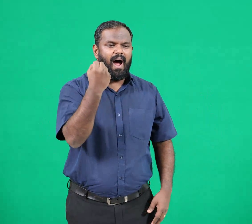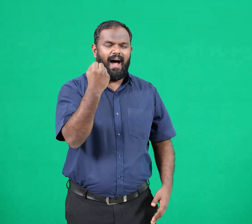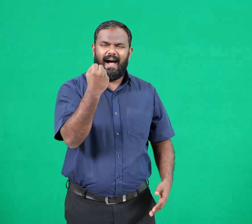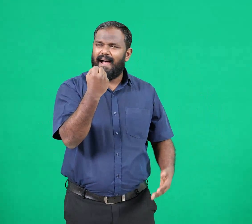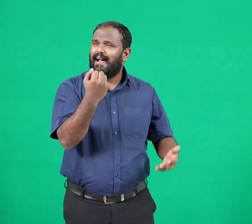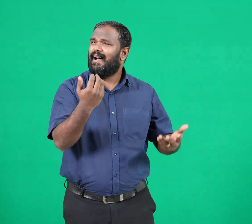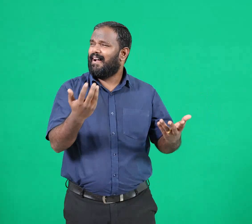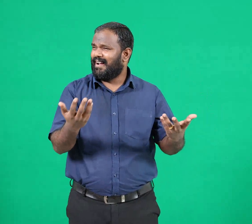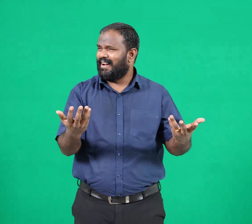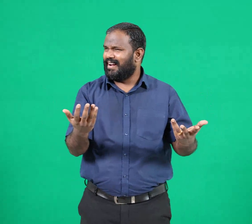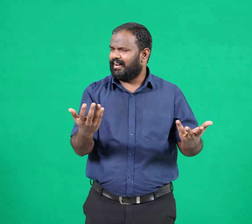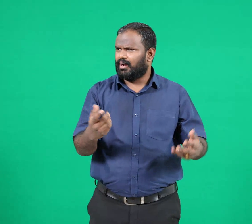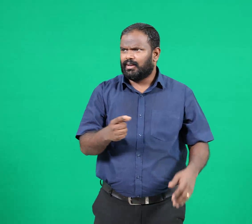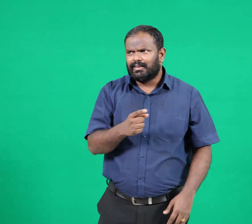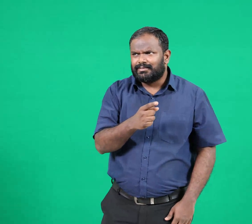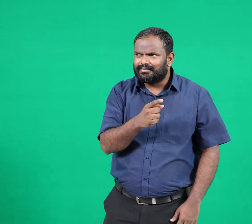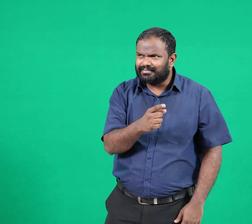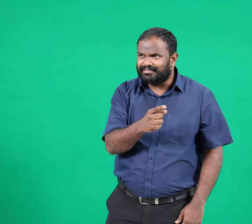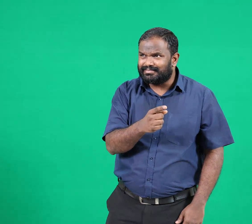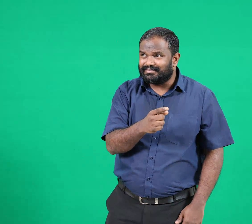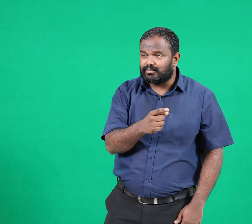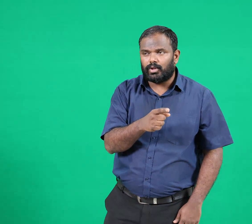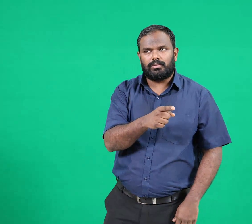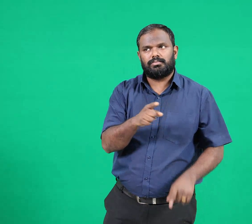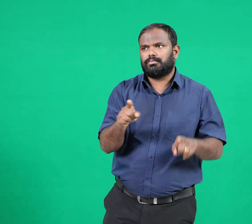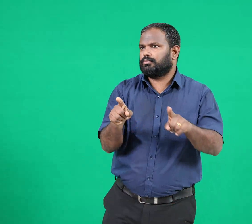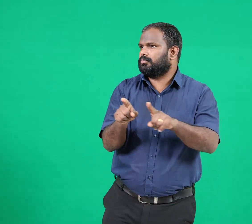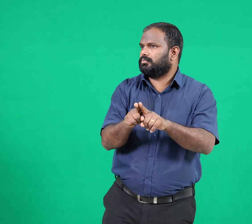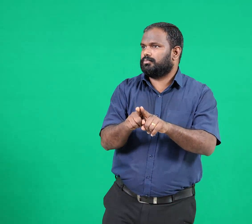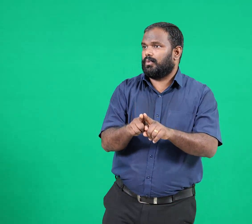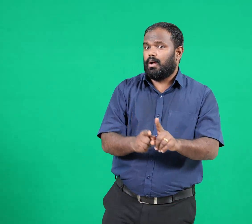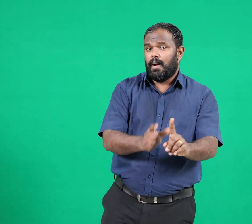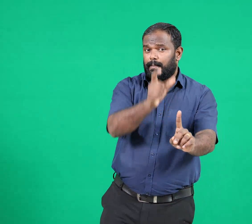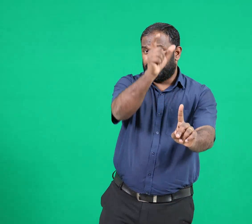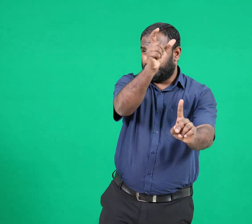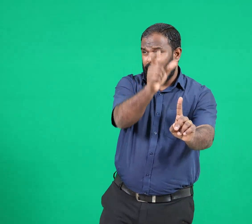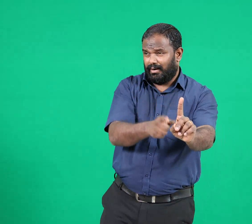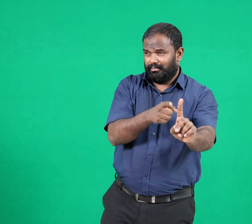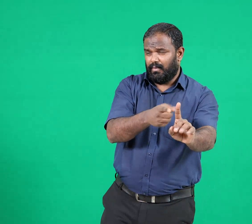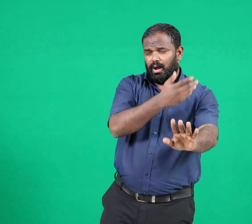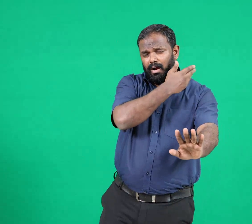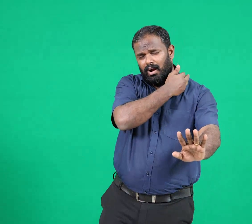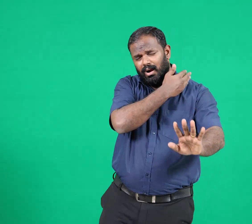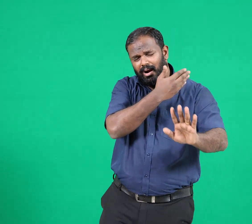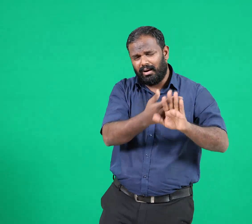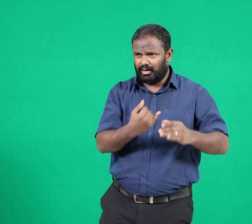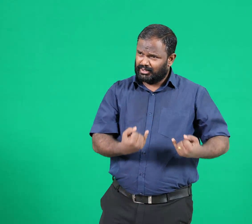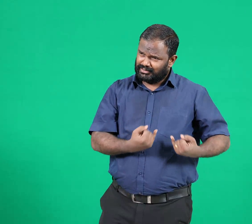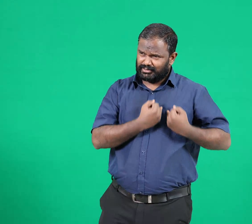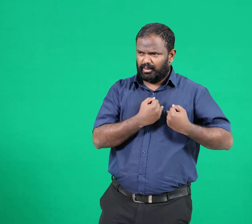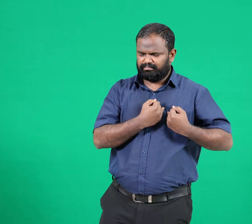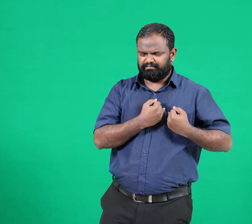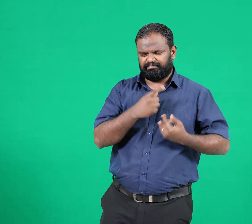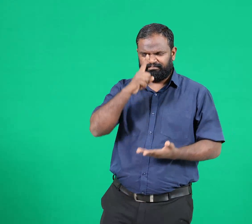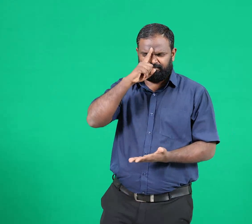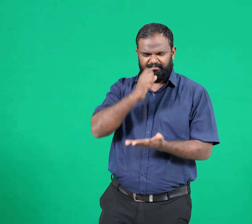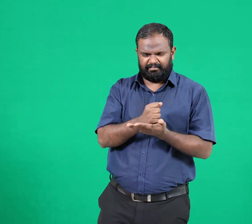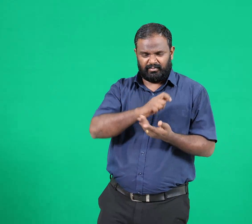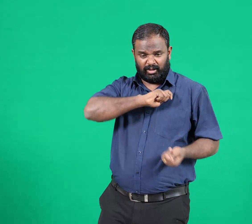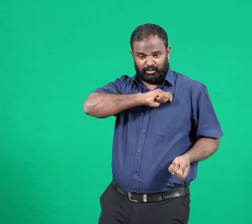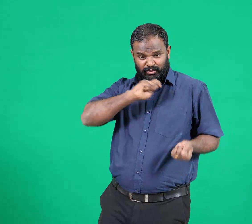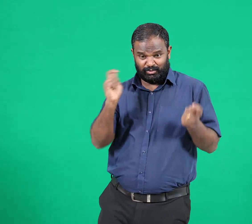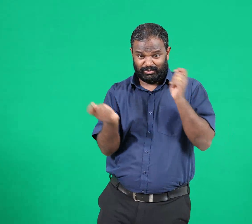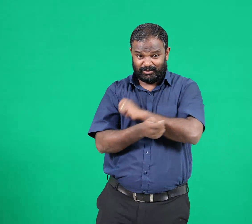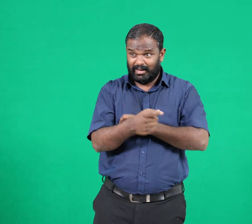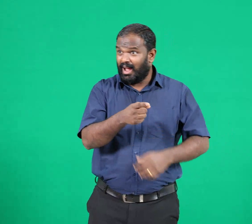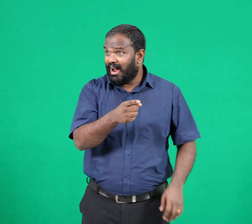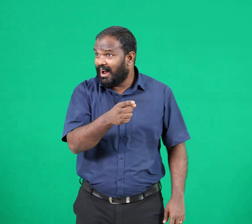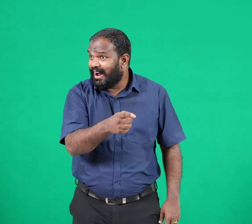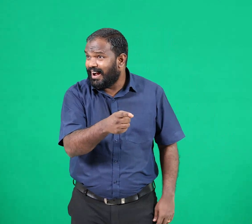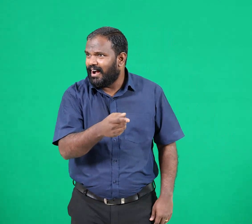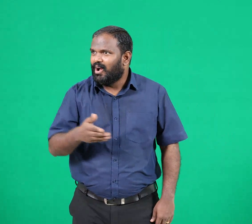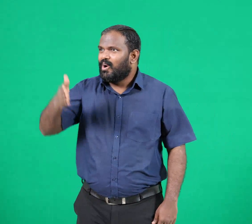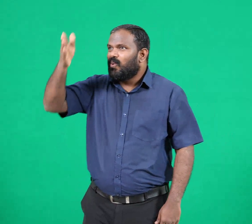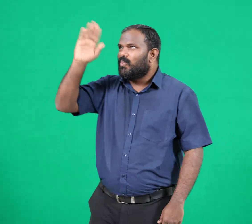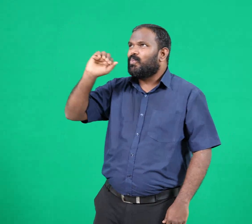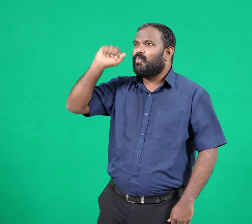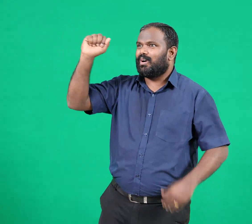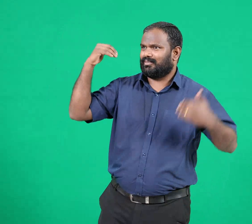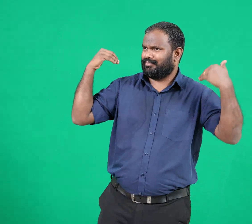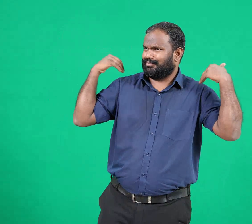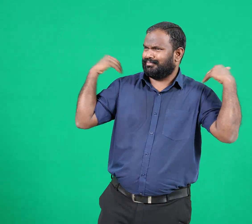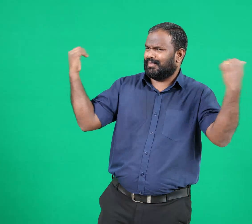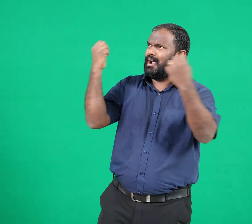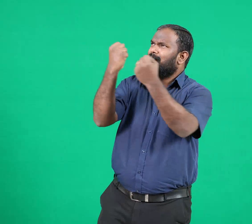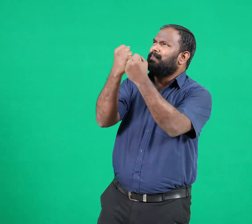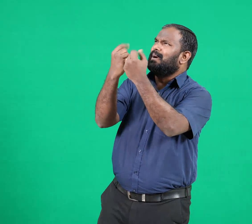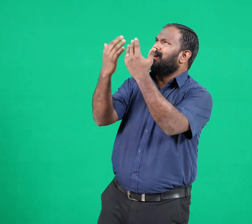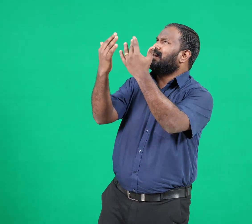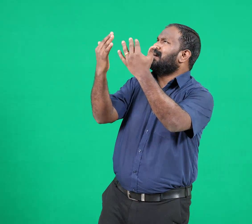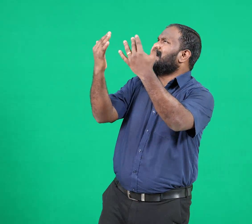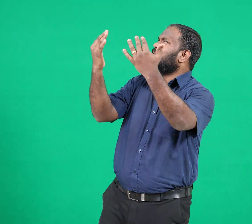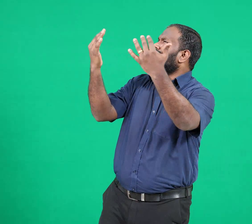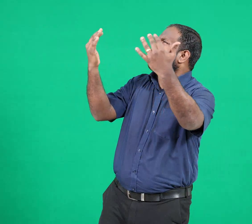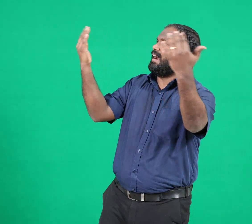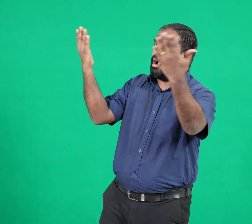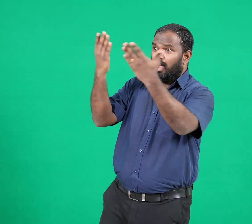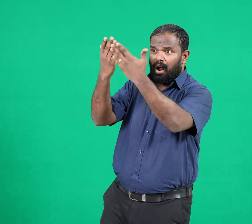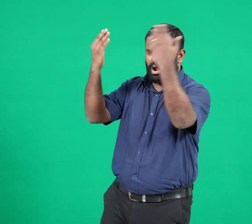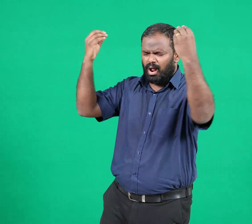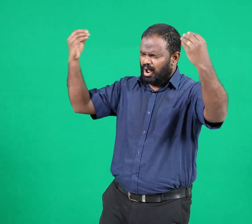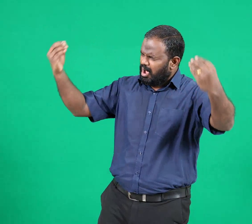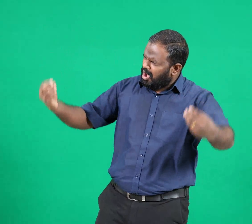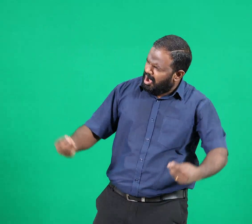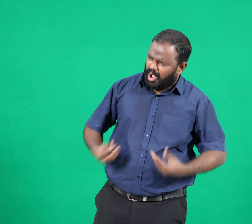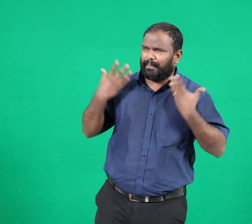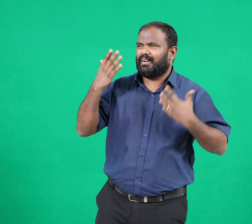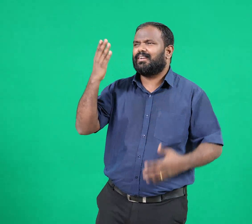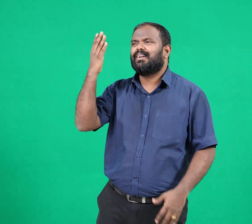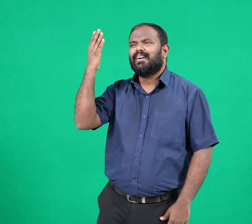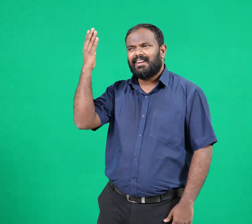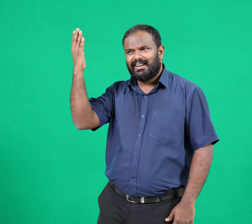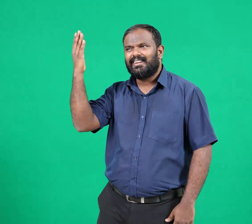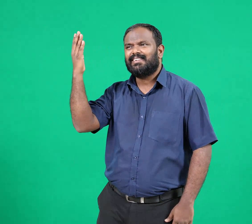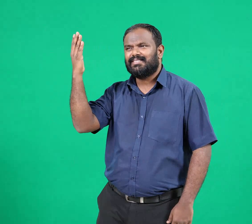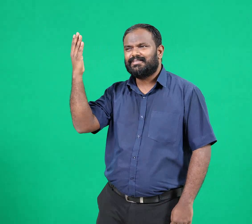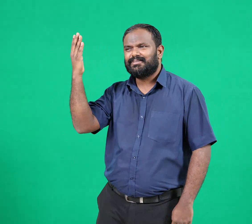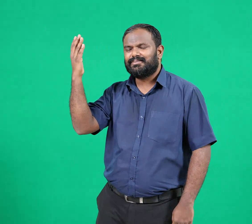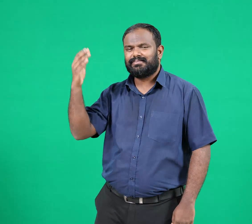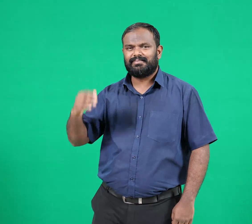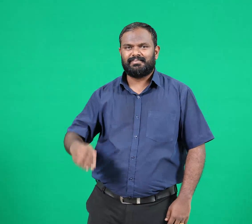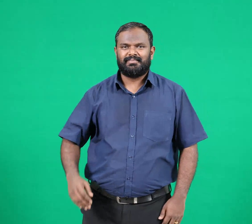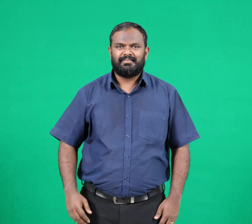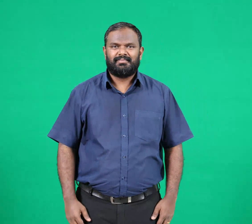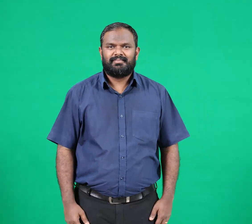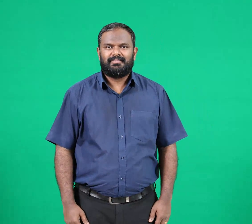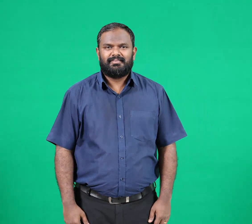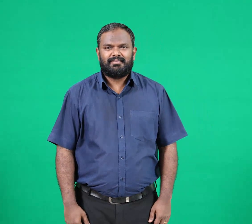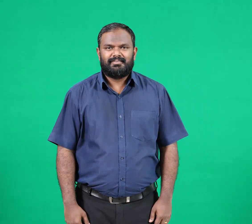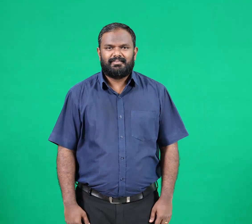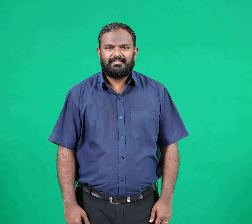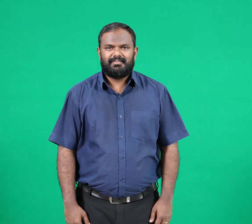In the same way, I tell you, there is joy in the presence of God's angels over one sinner who repents."